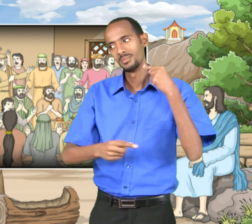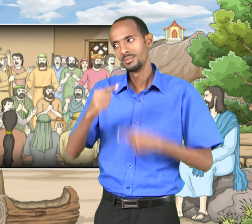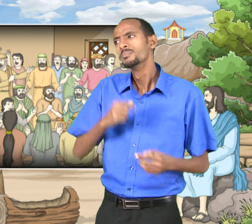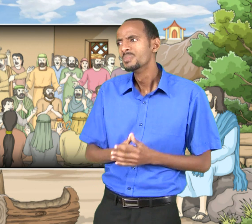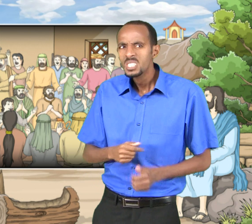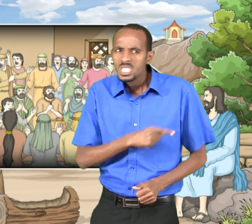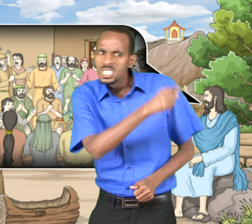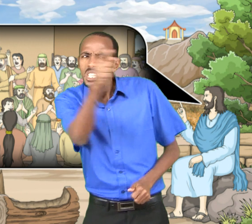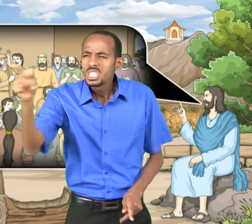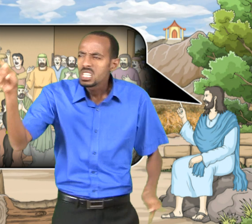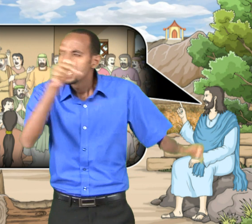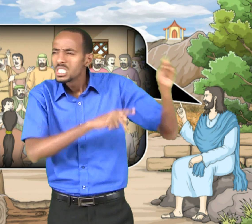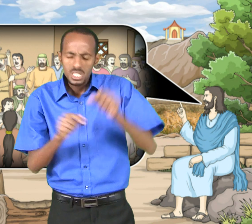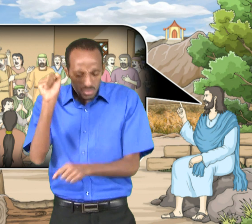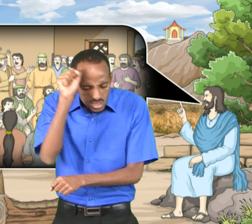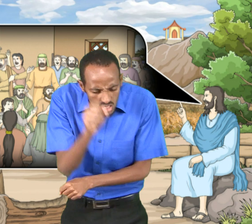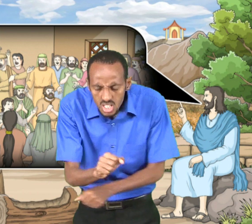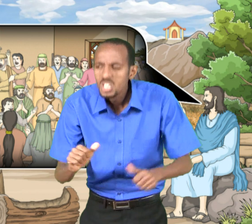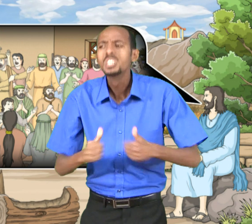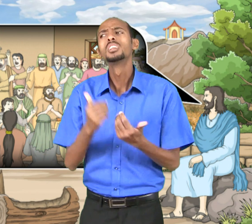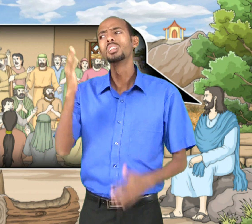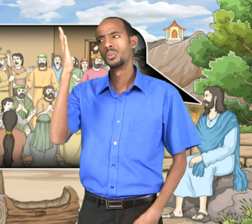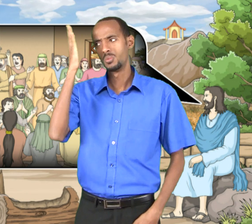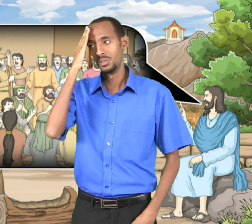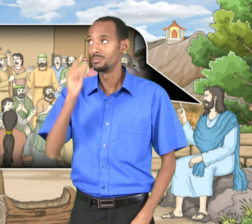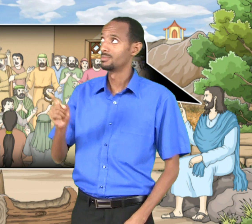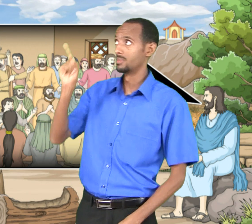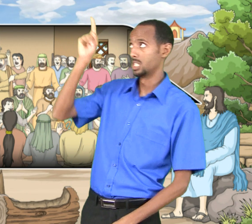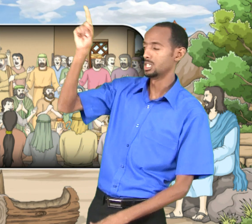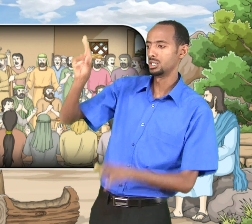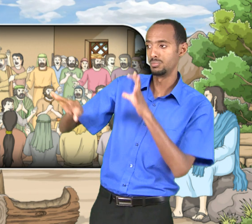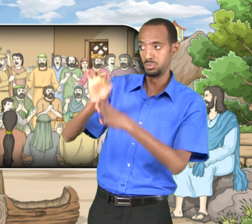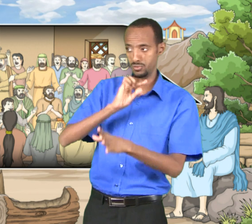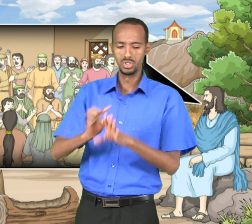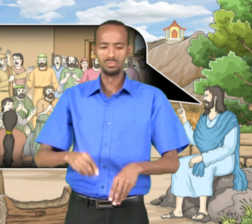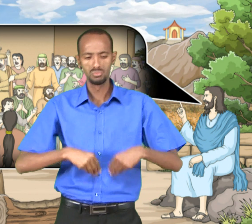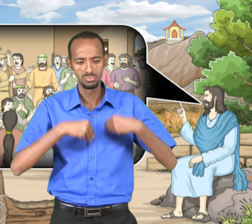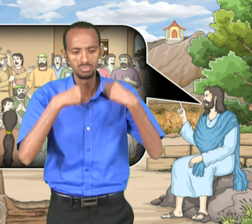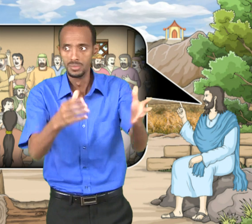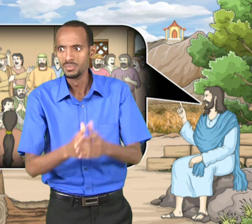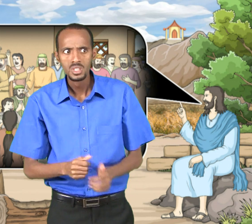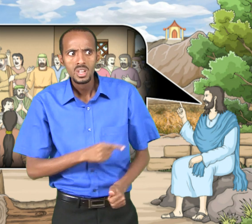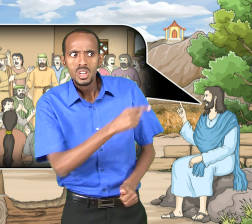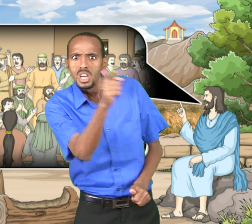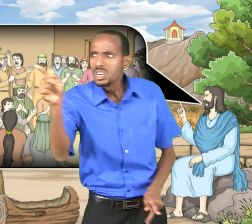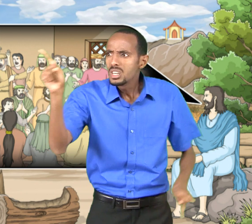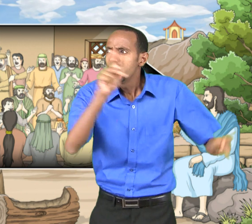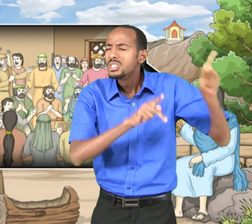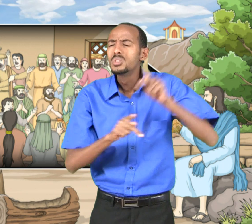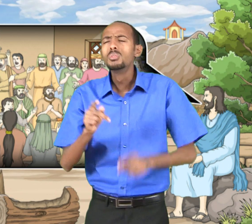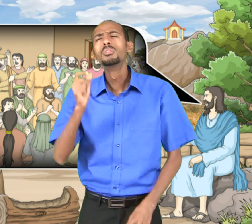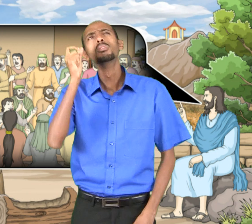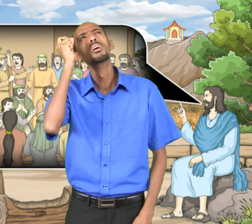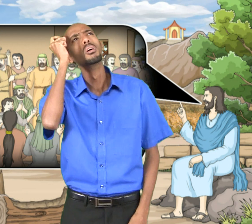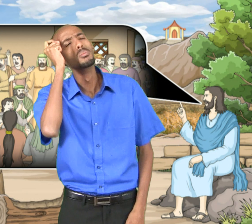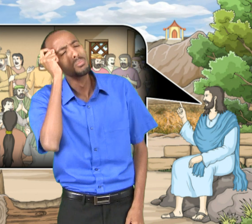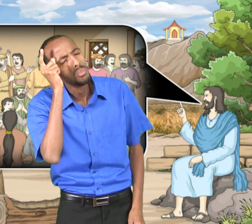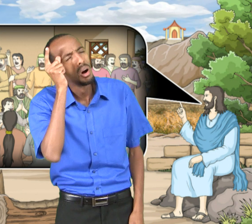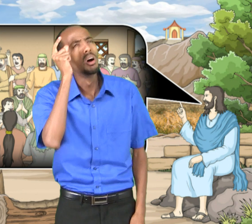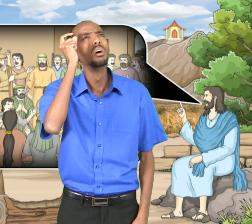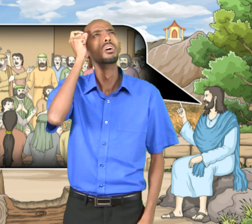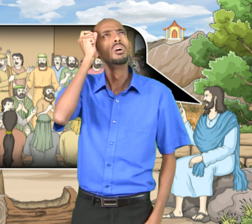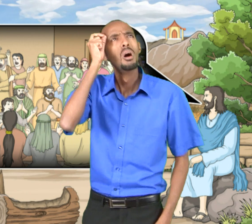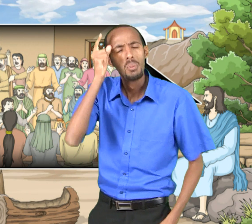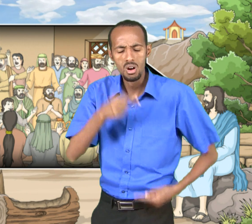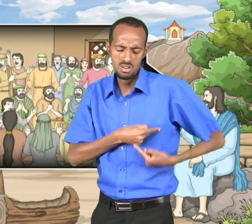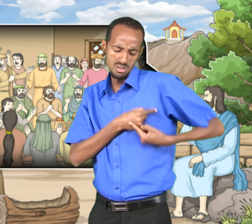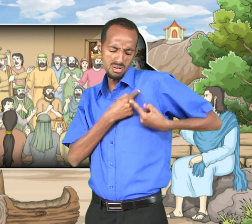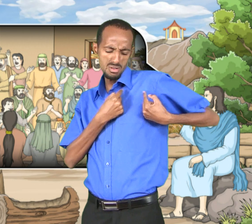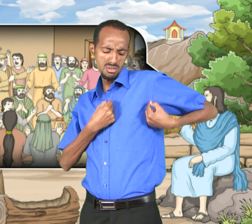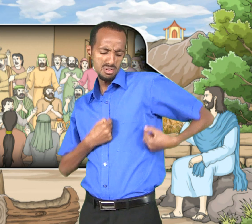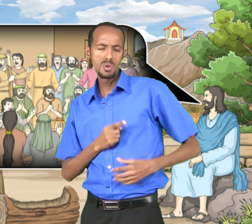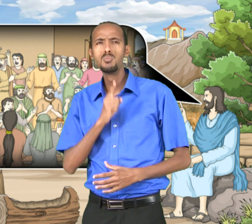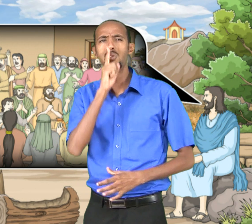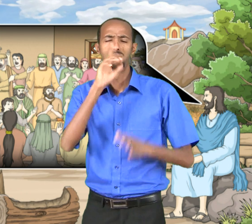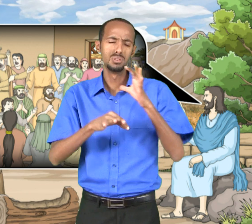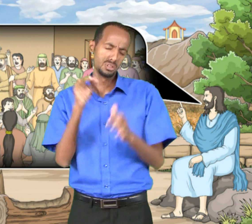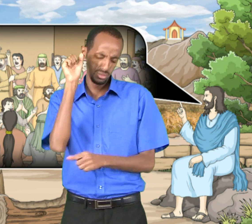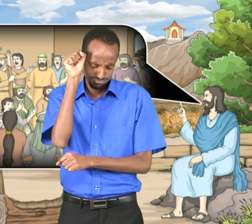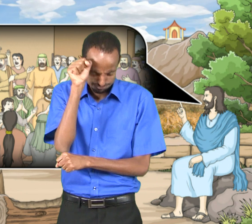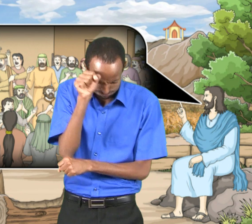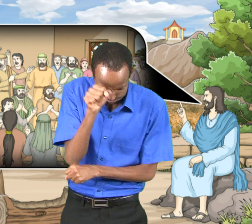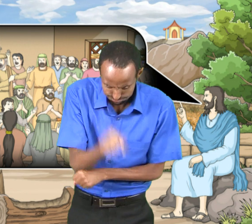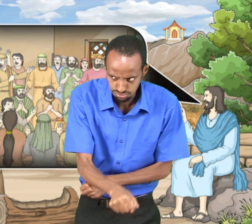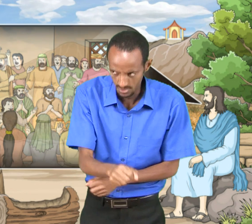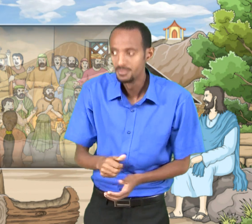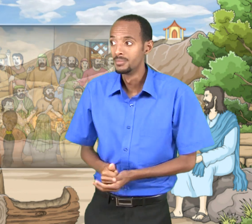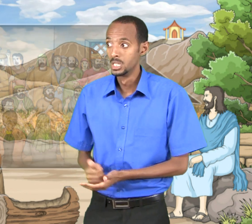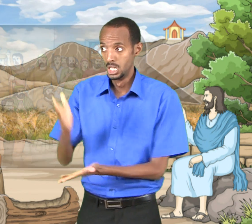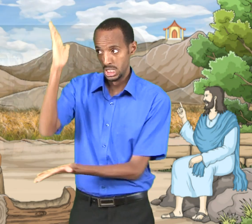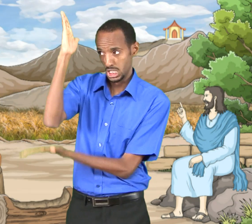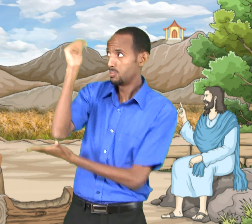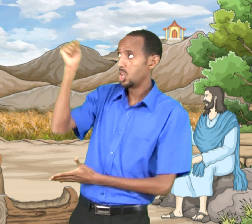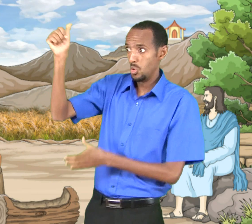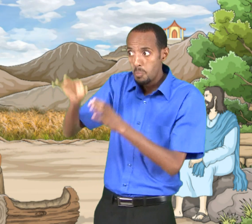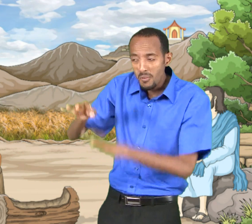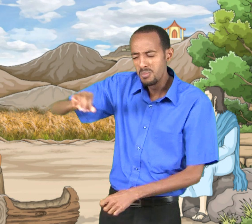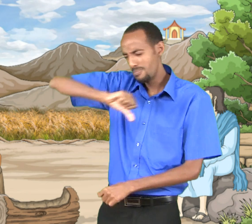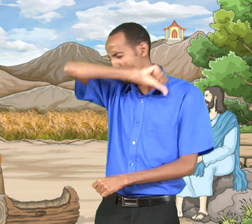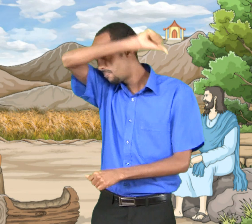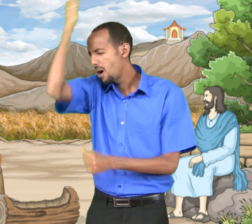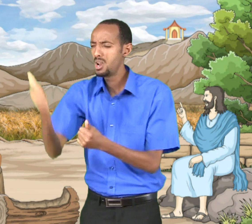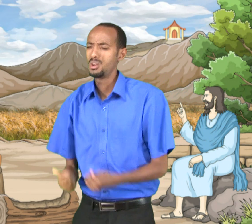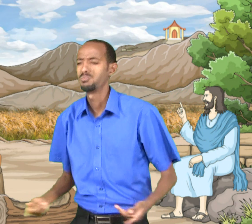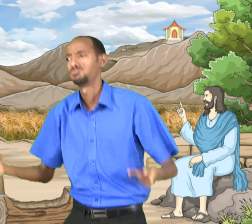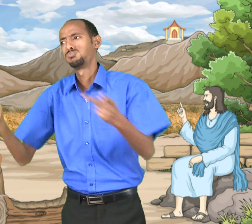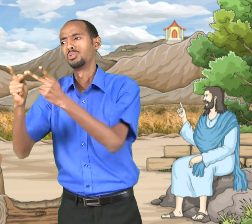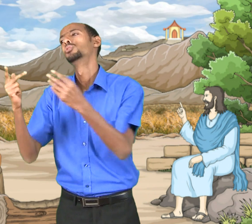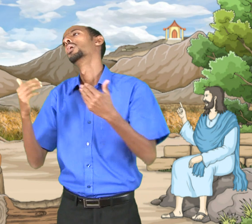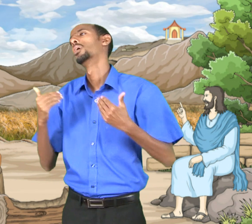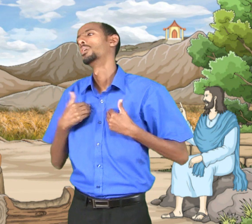we worship what we do know, for salvation is from the Jews.